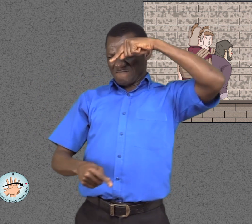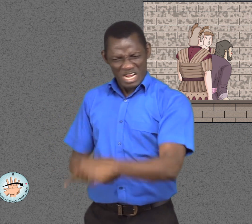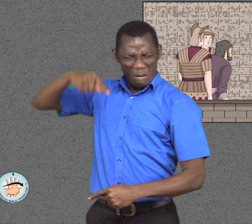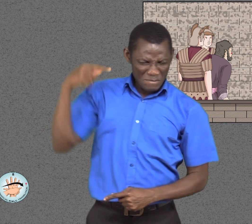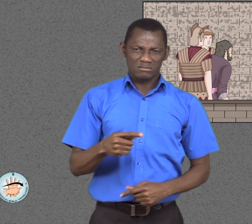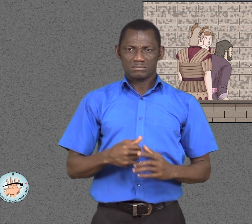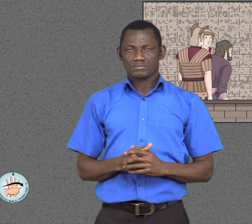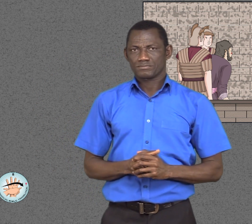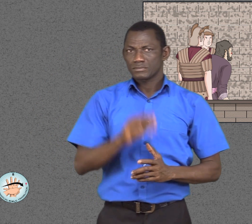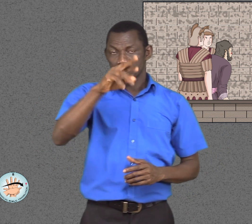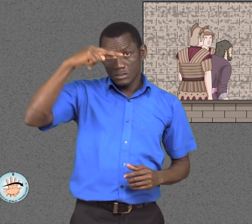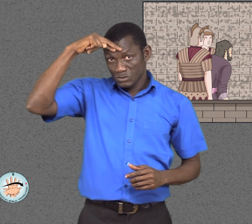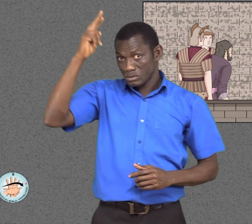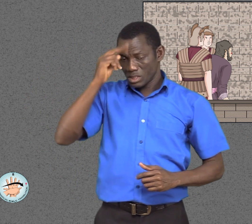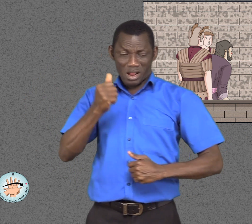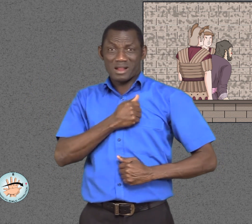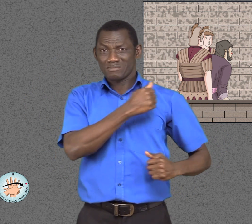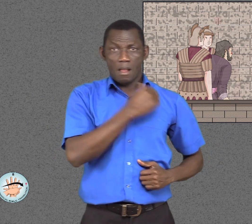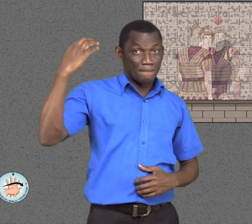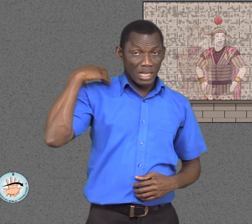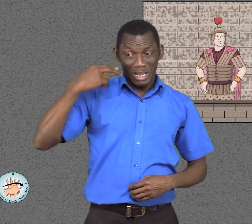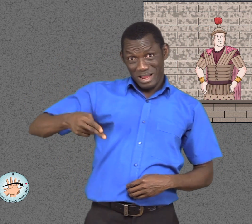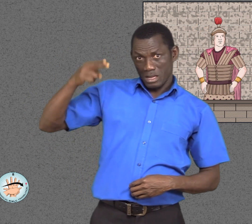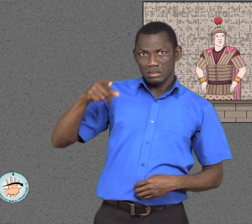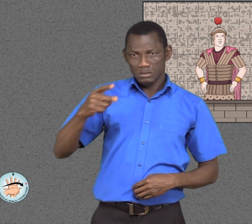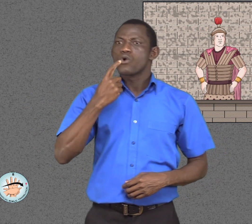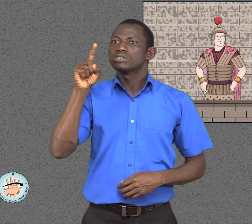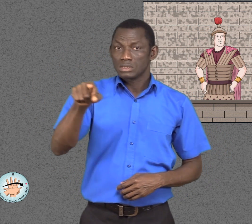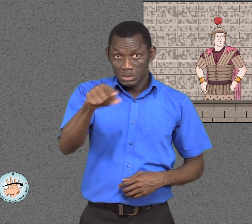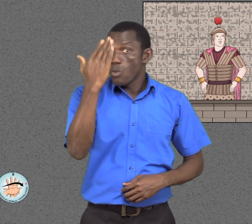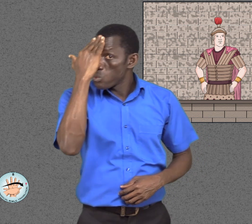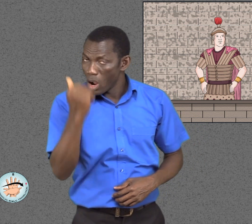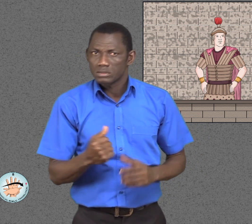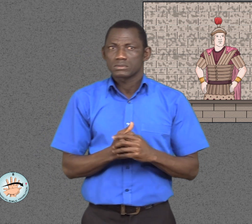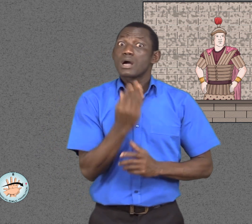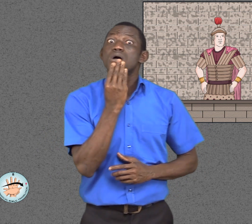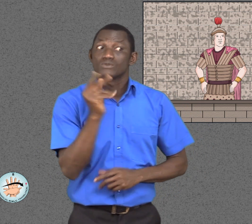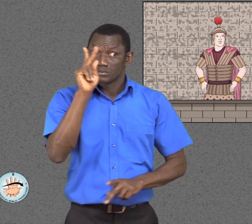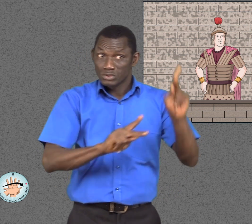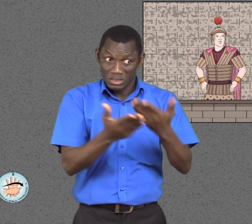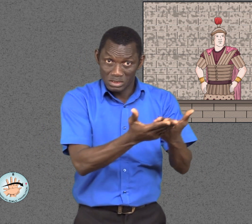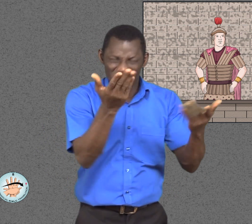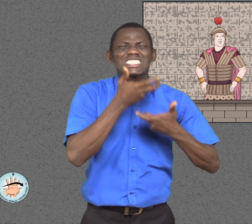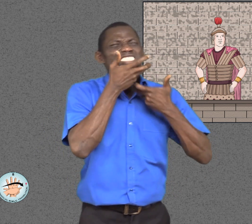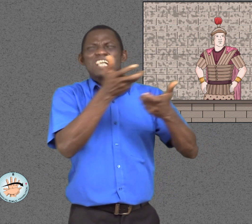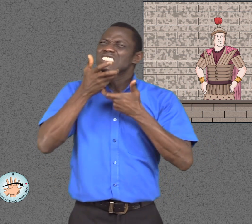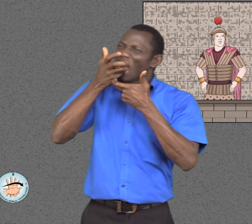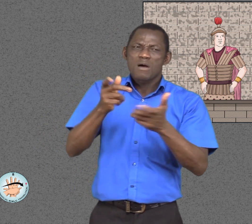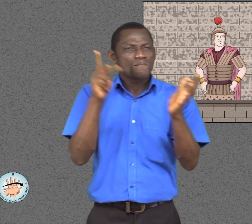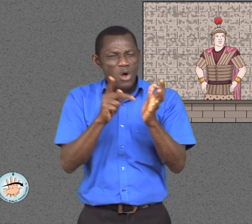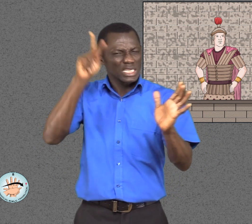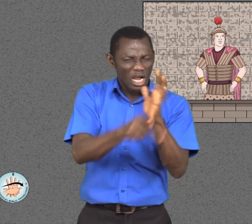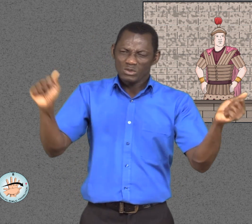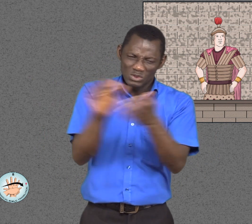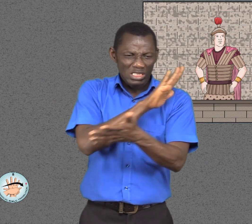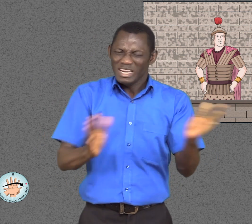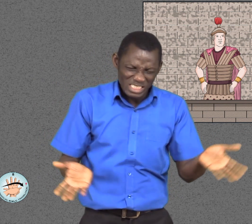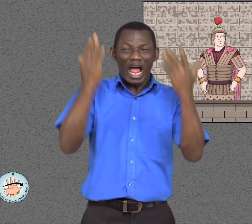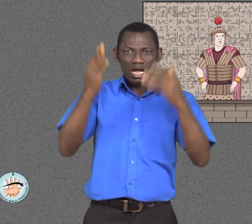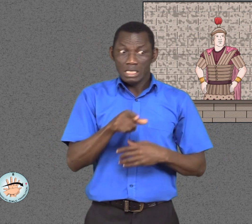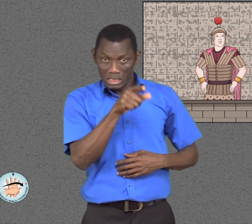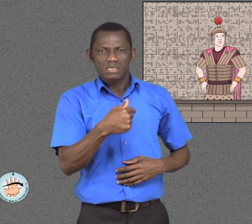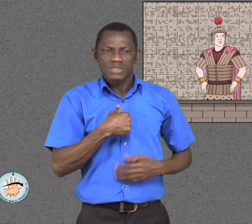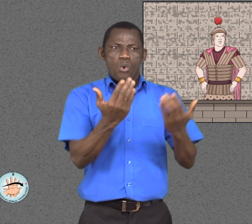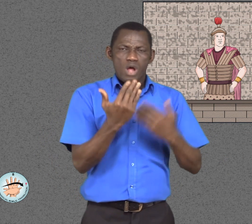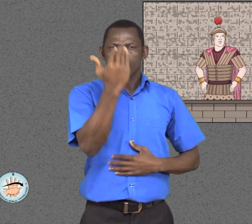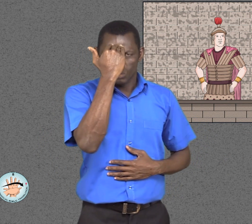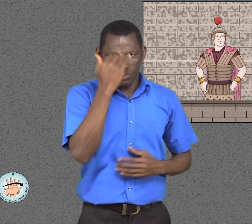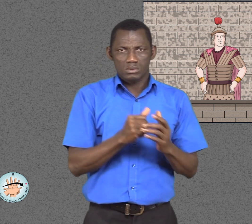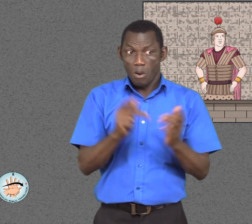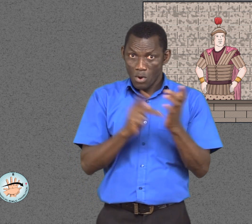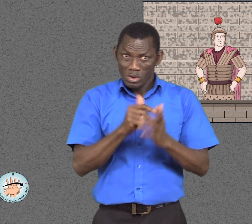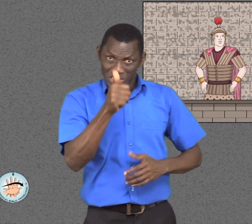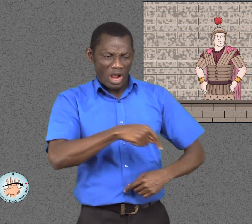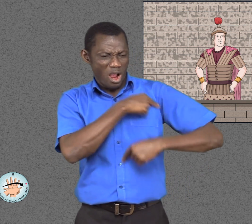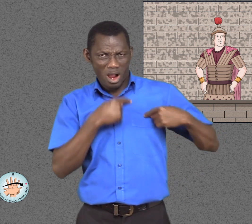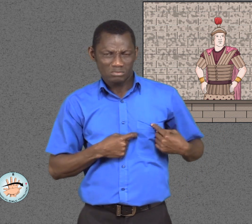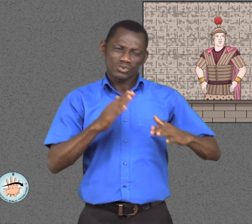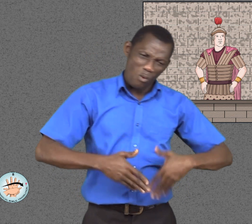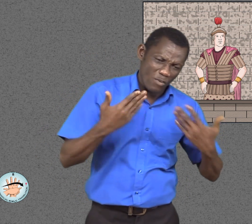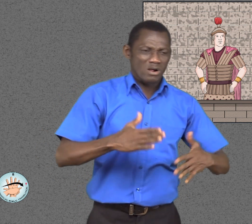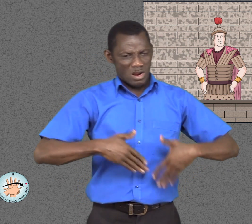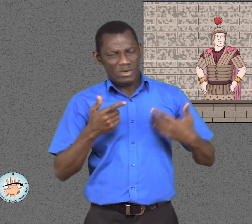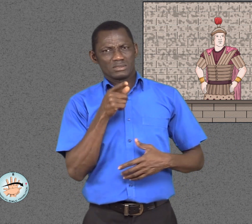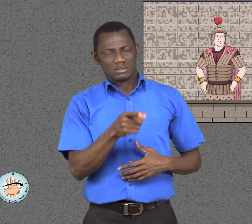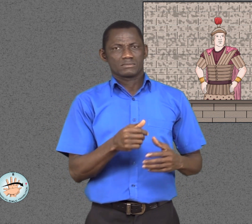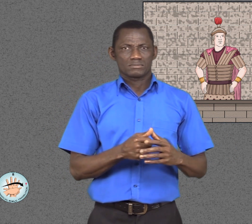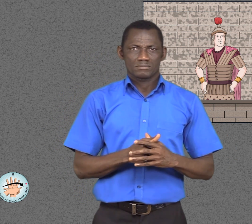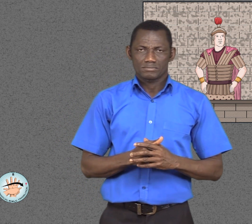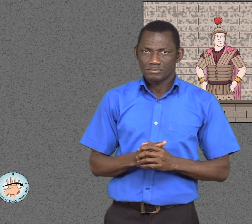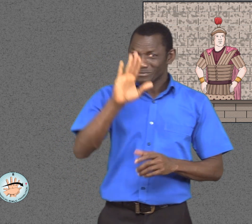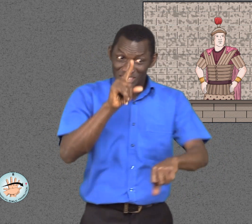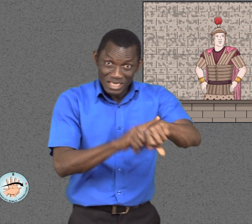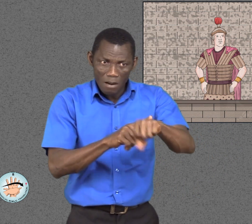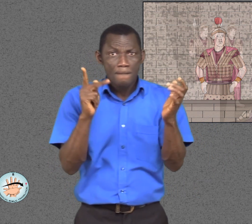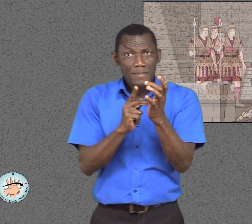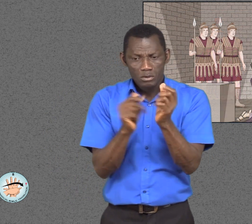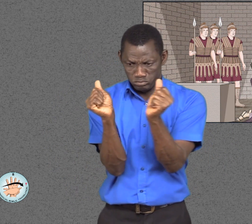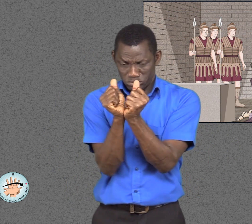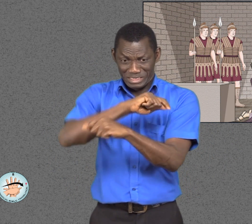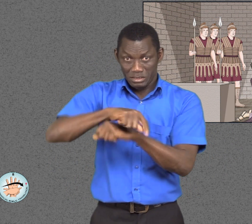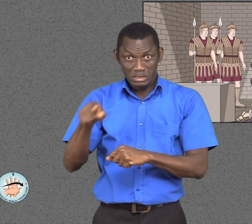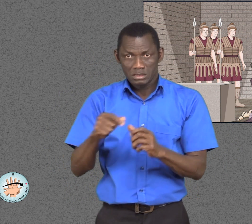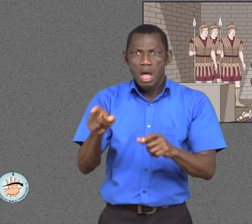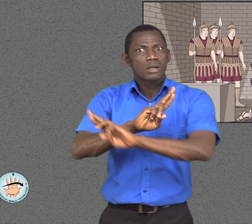He directed that Paul be flogged and interrogated to determine the reason for this outcry against him.